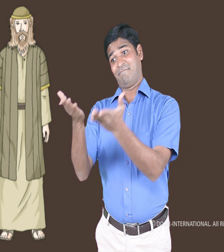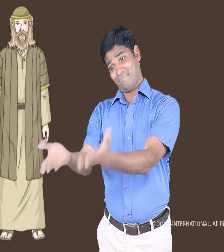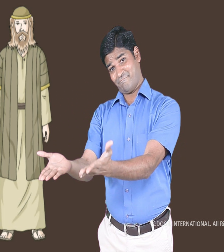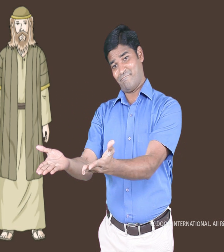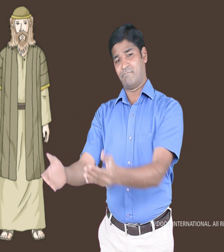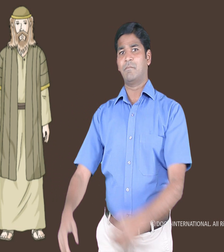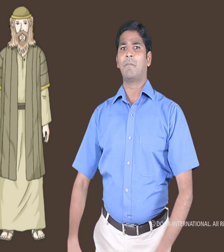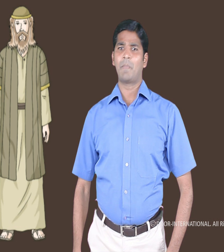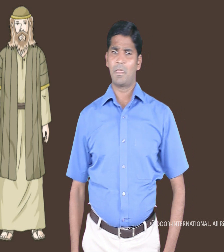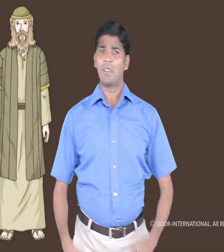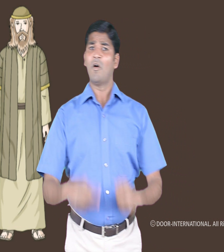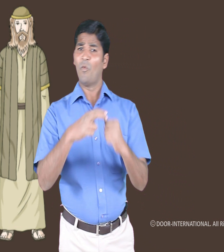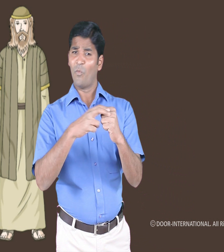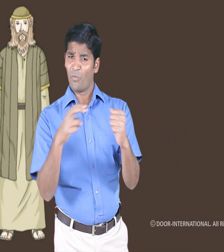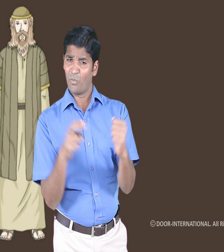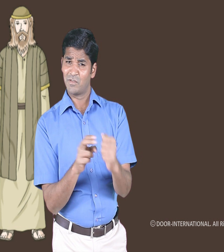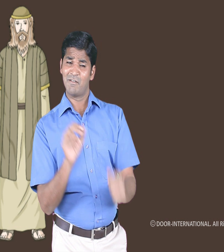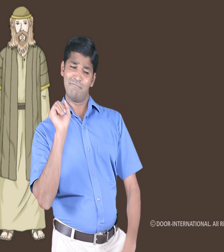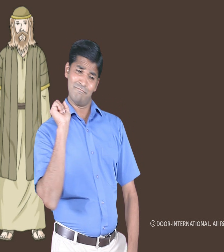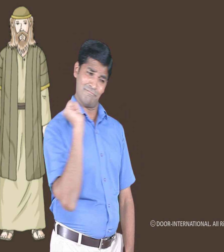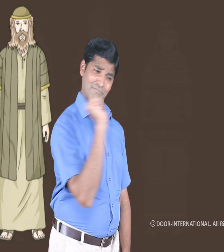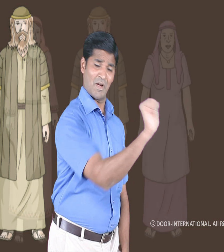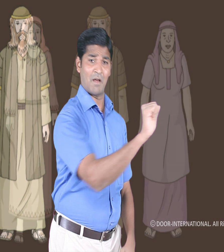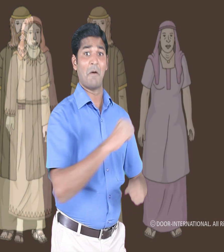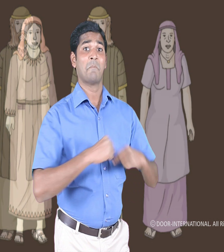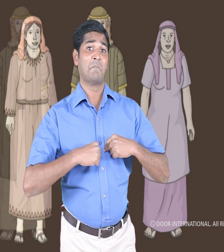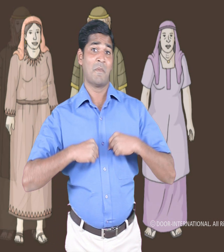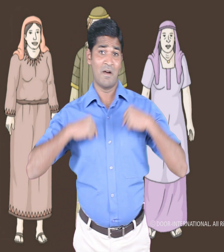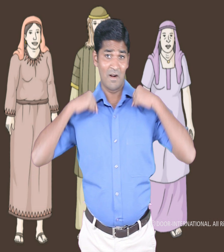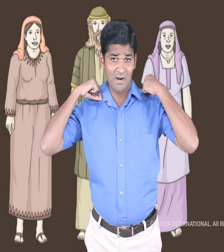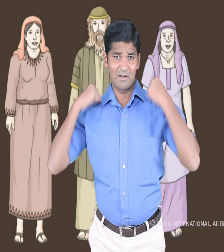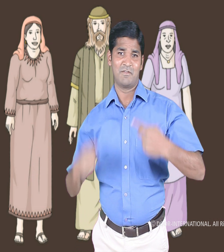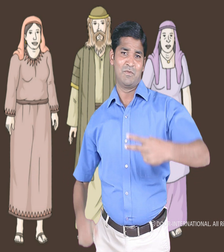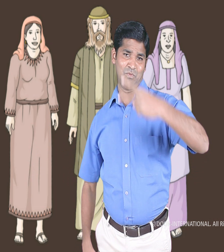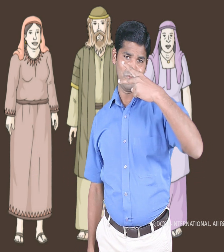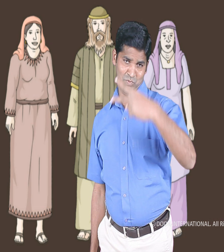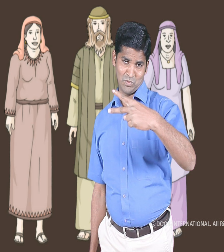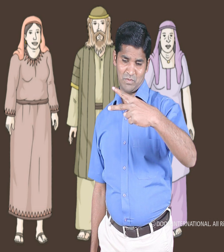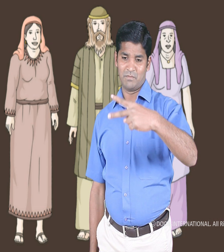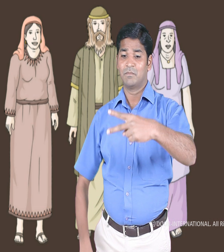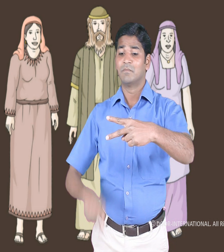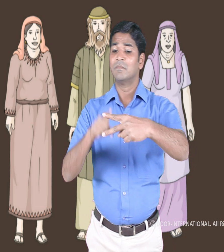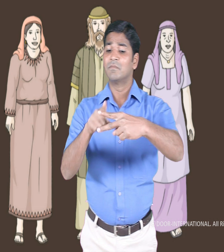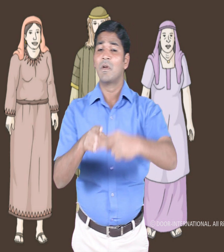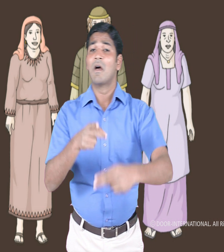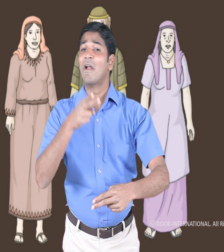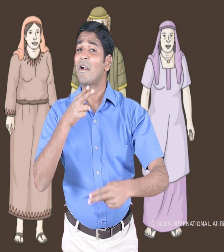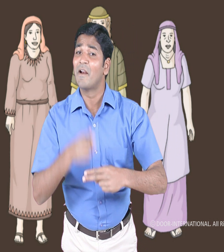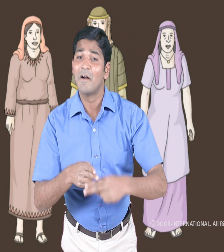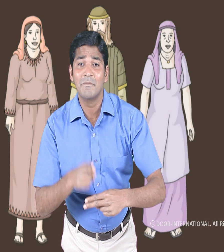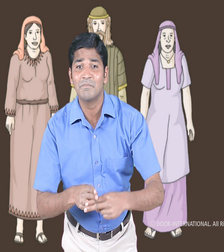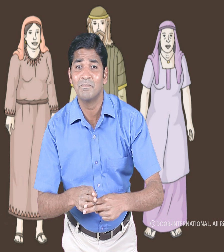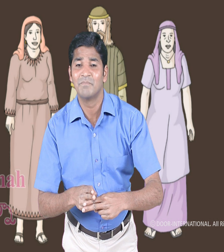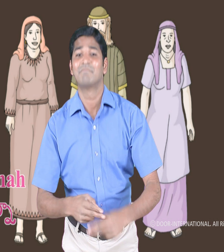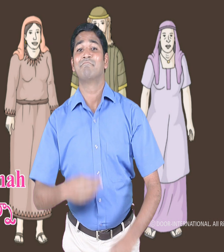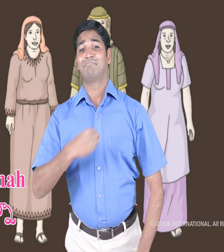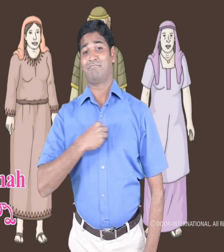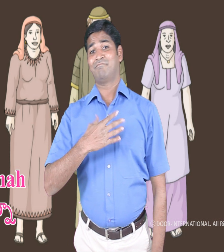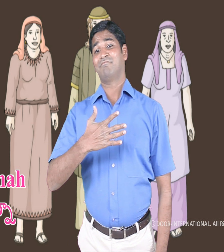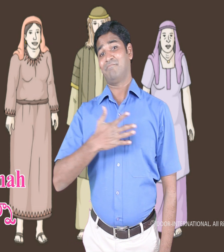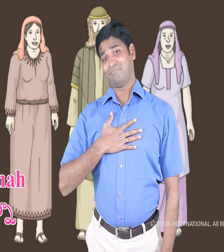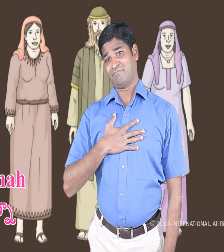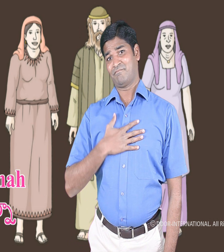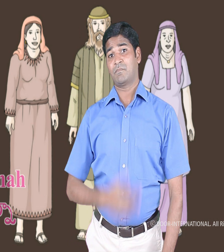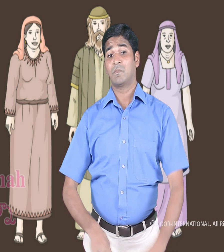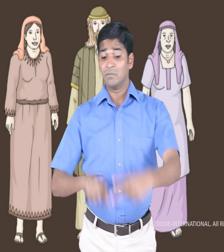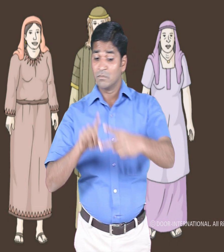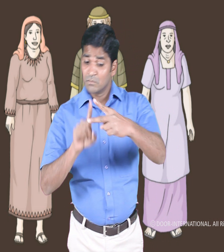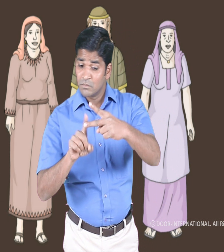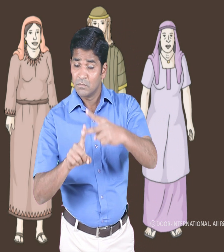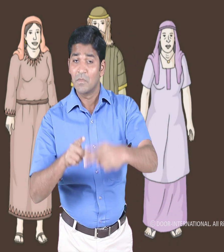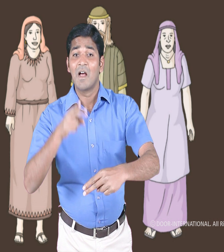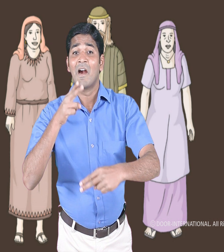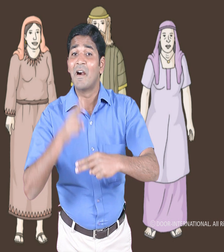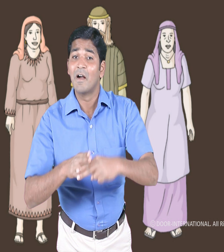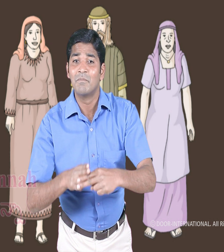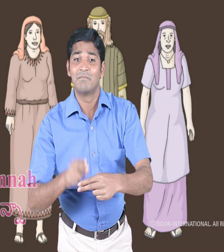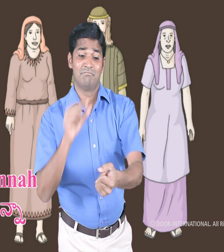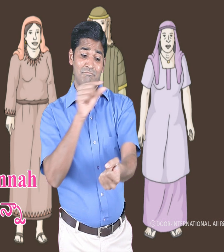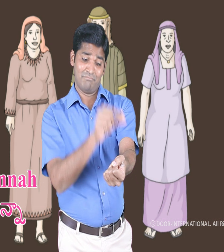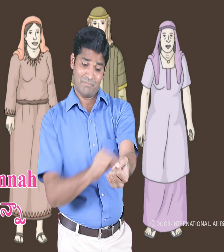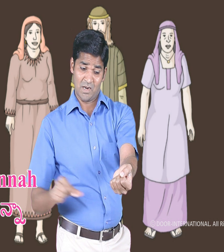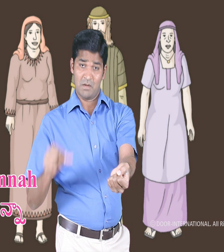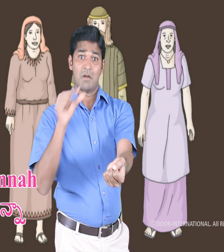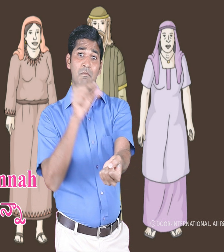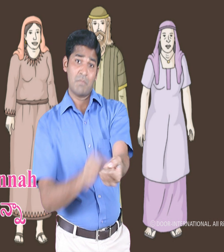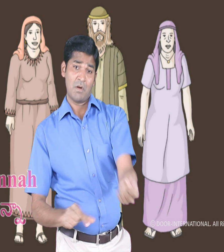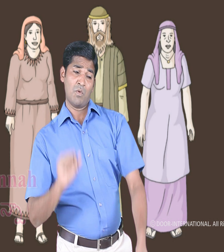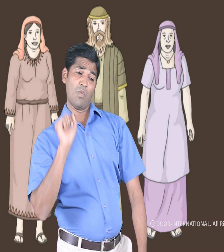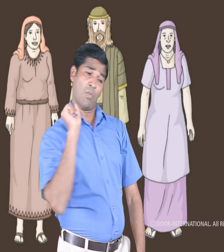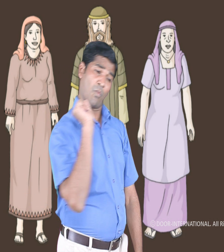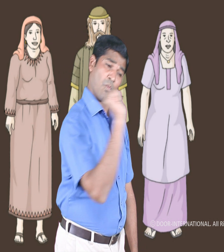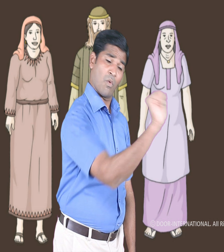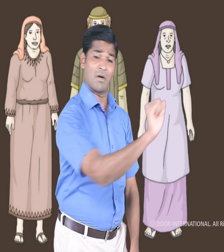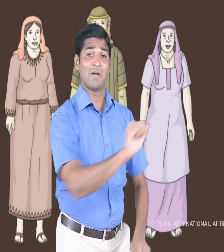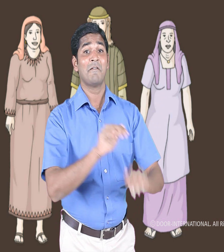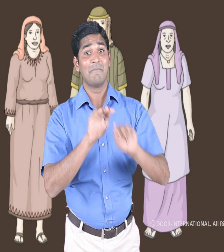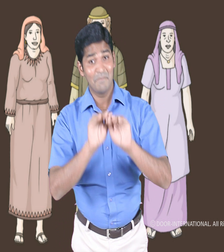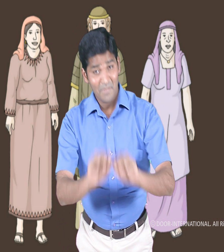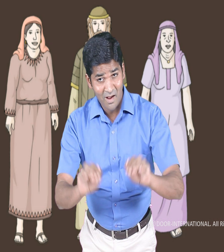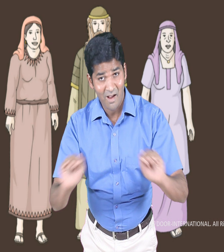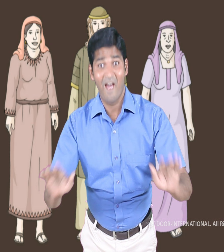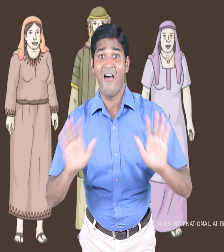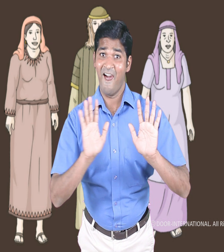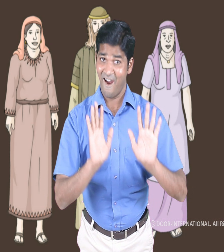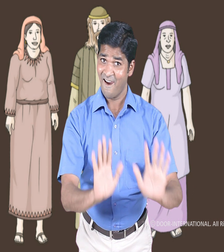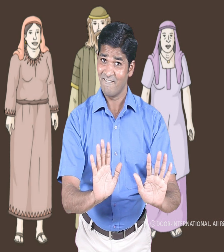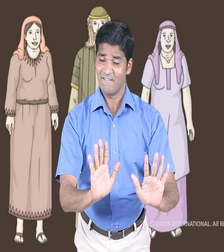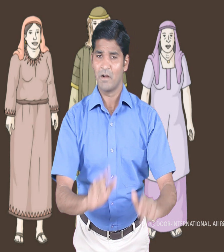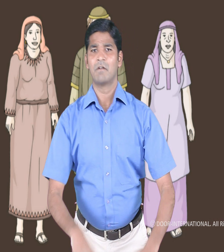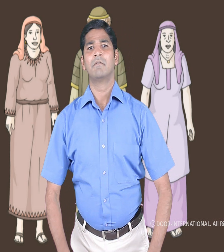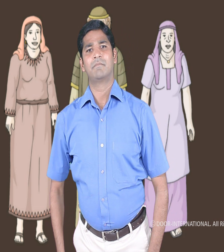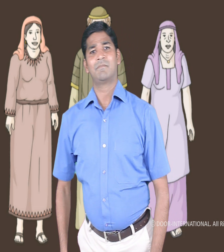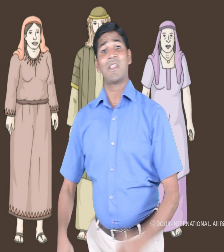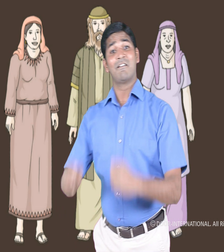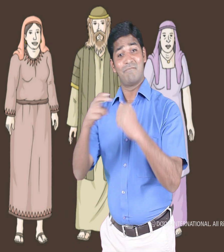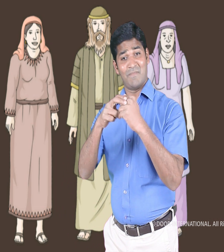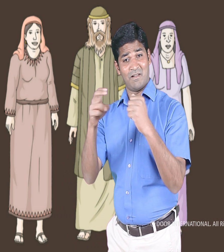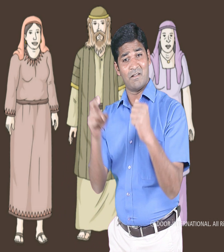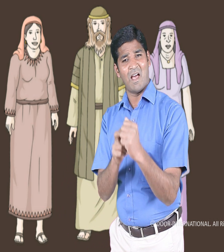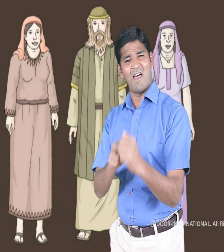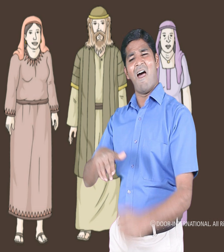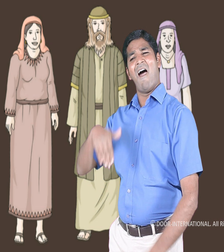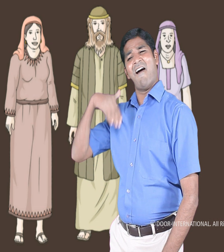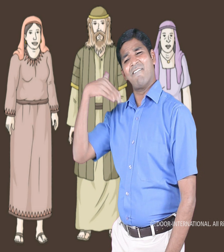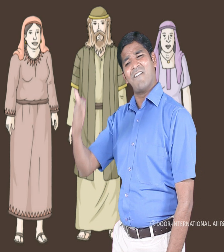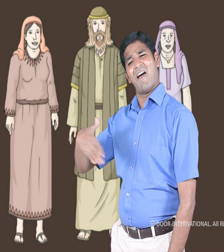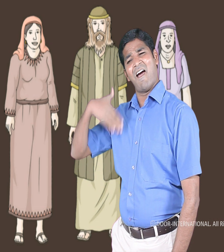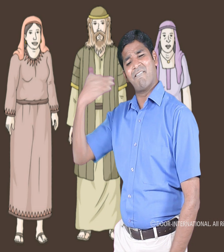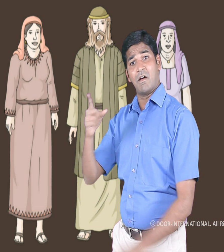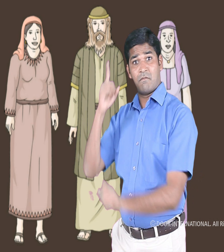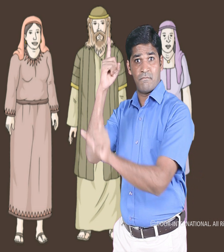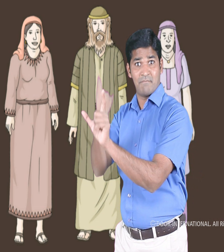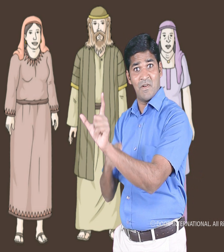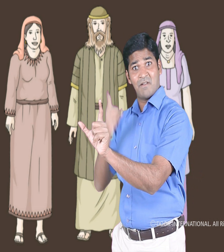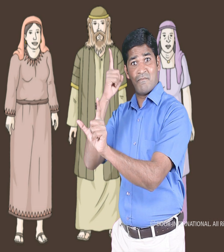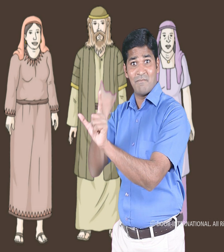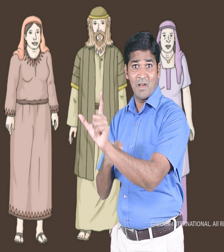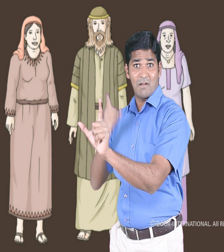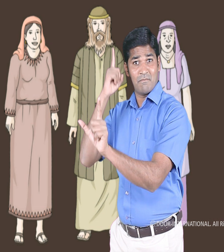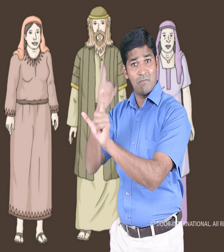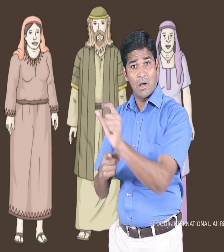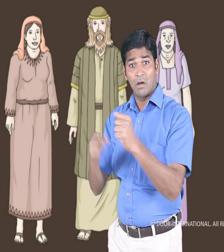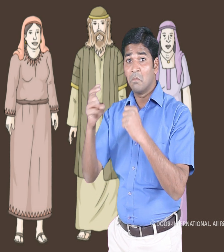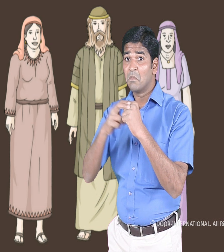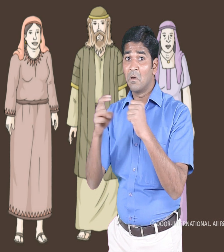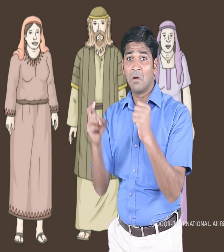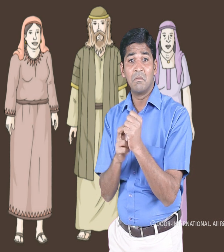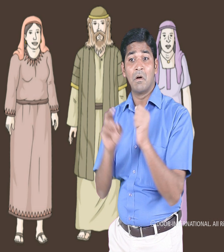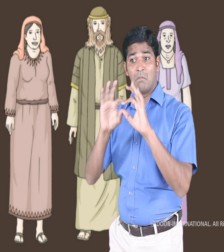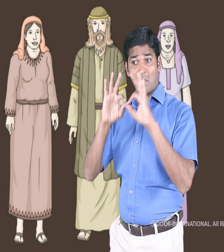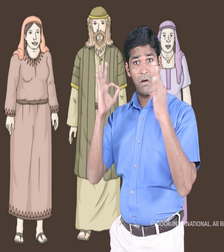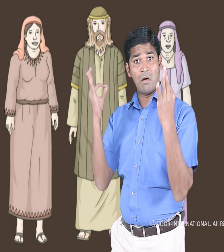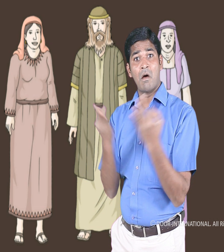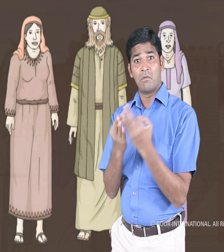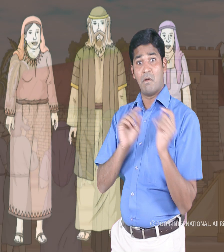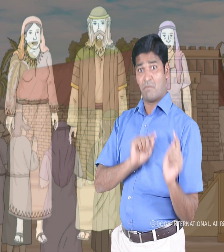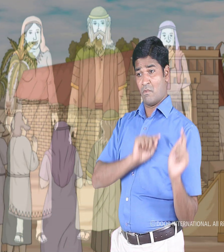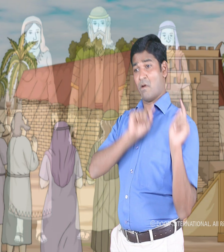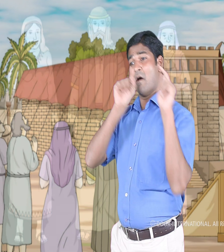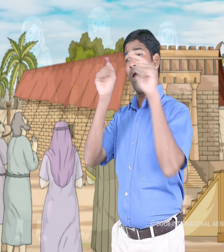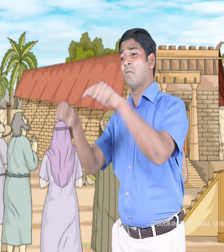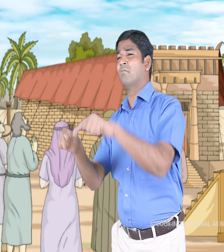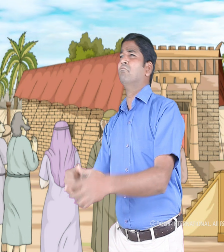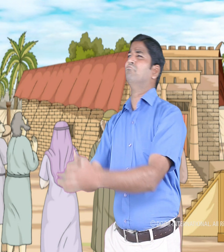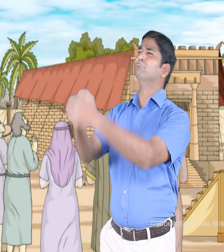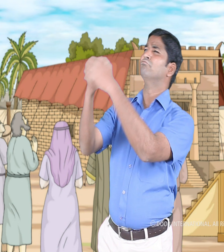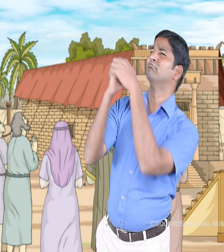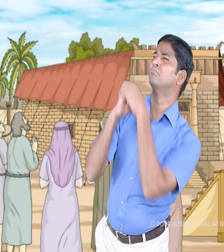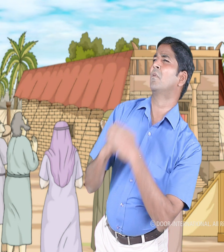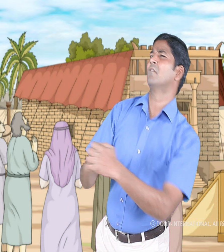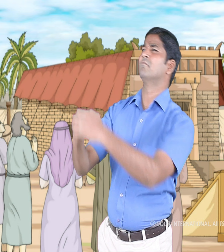He had two wives, one named Hannah and the other Peninnah. And Peninnah had children, but Hannah had none.